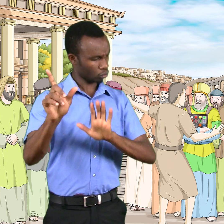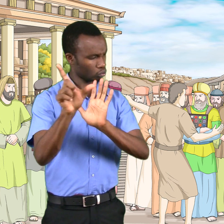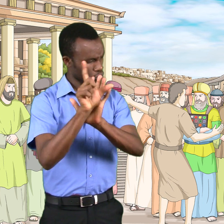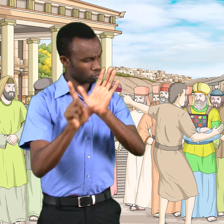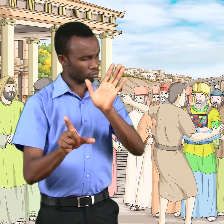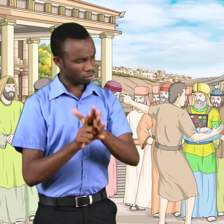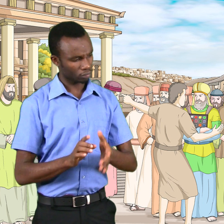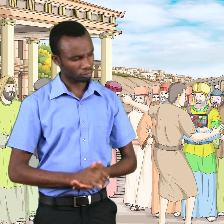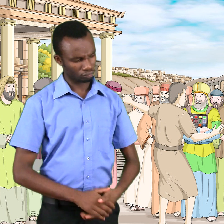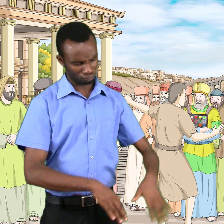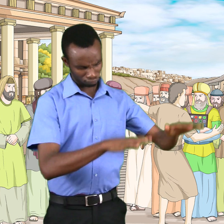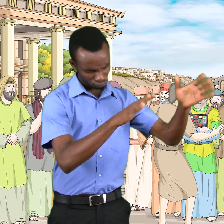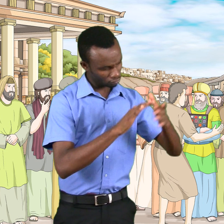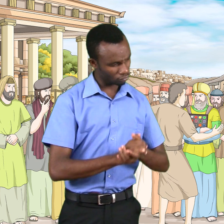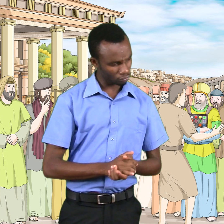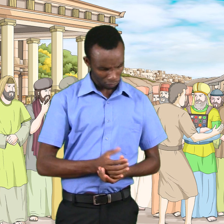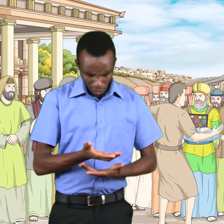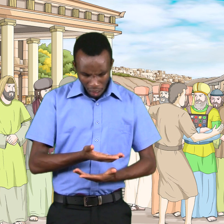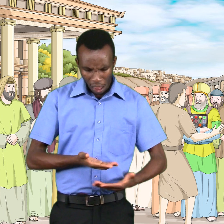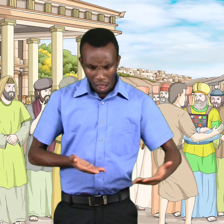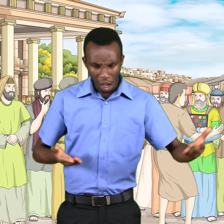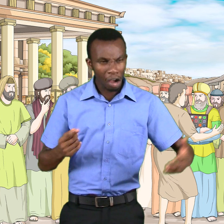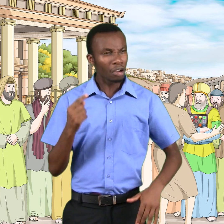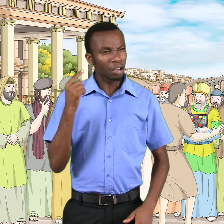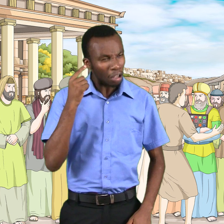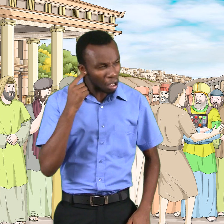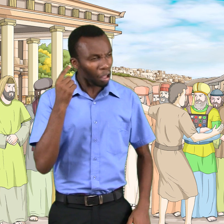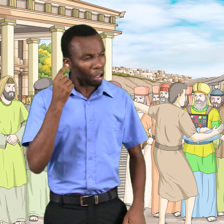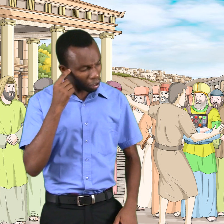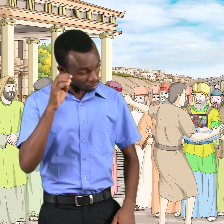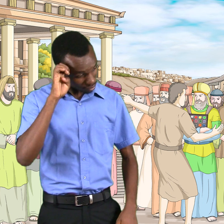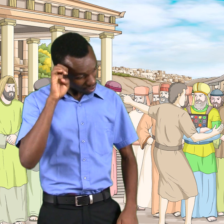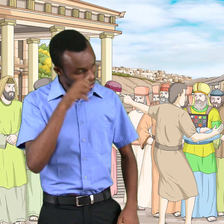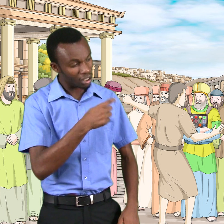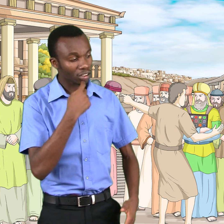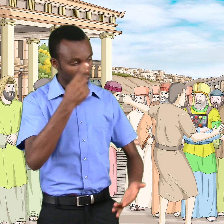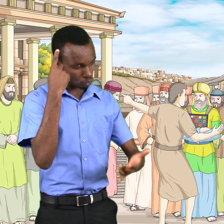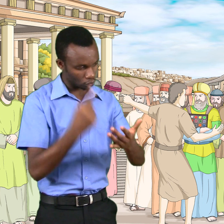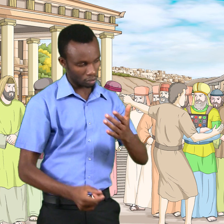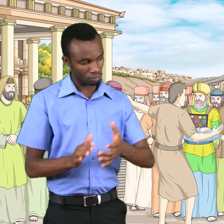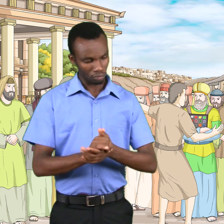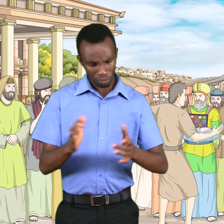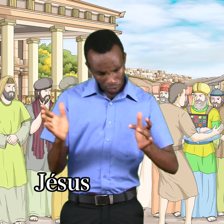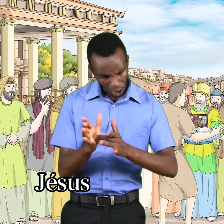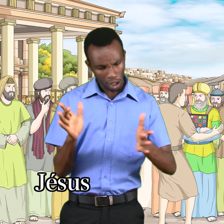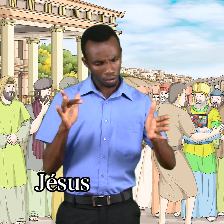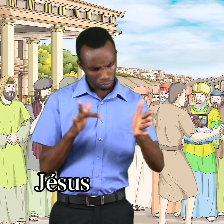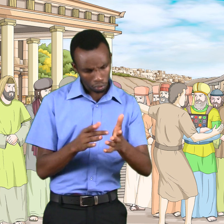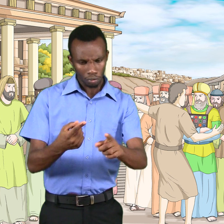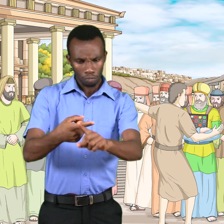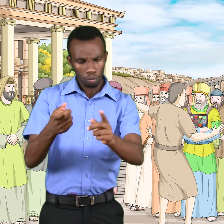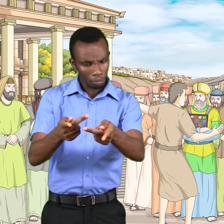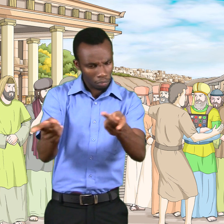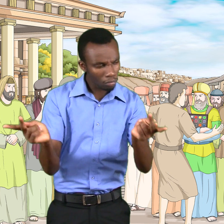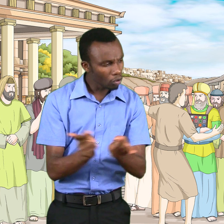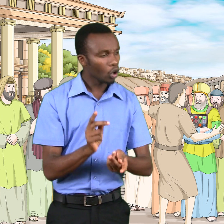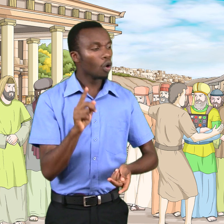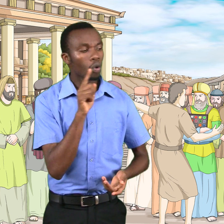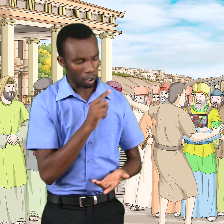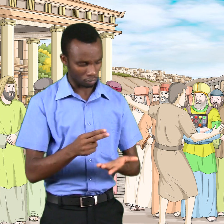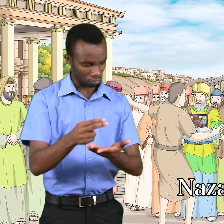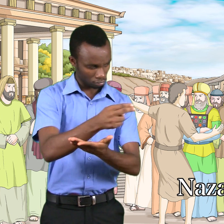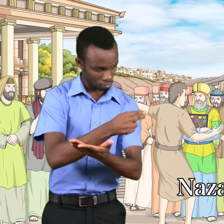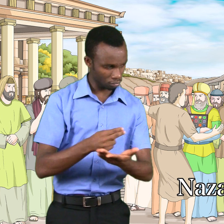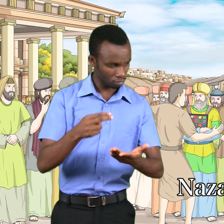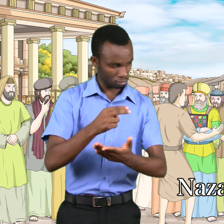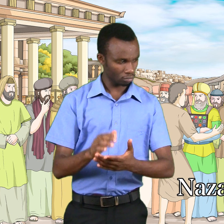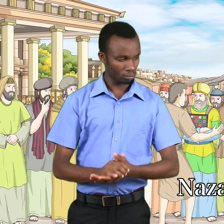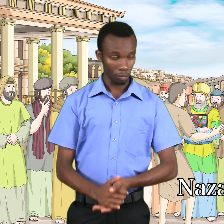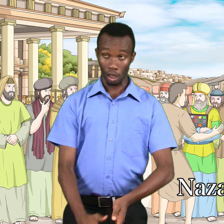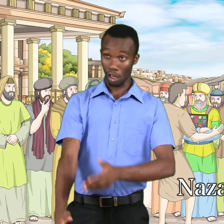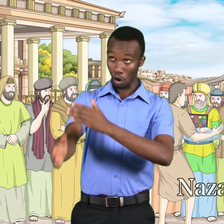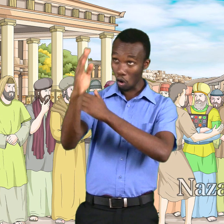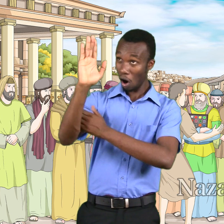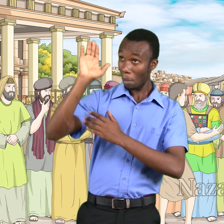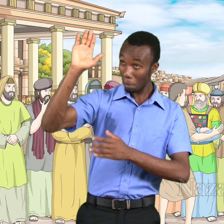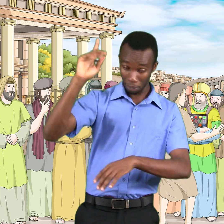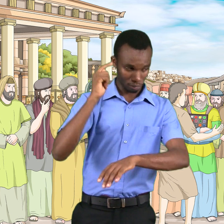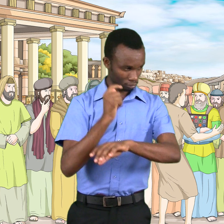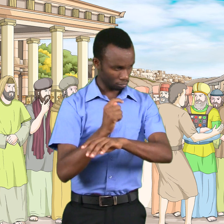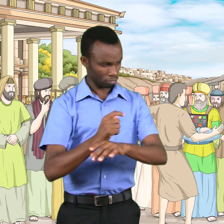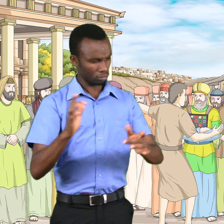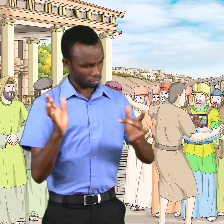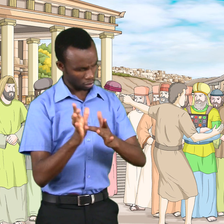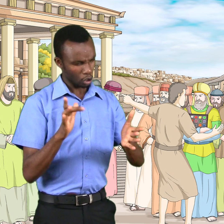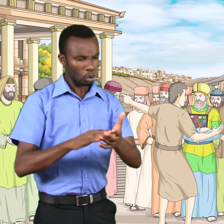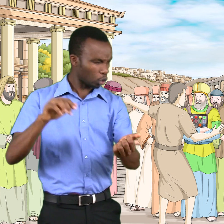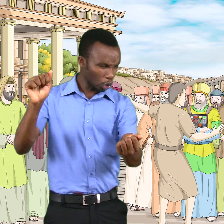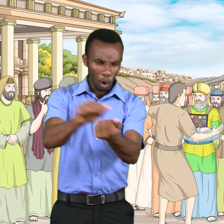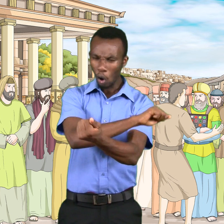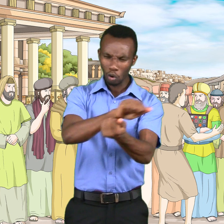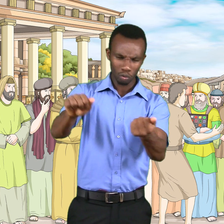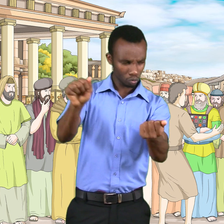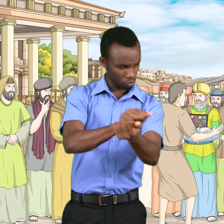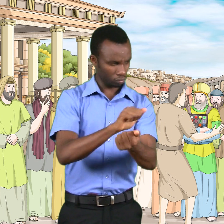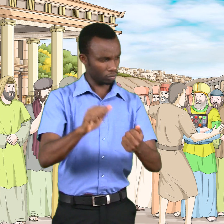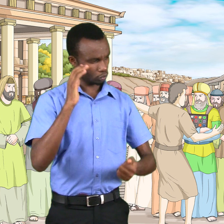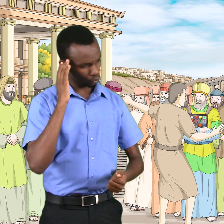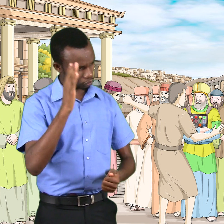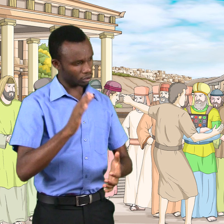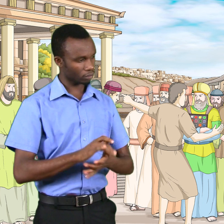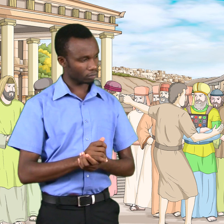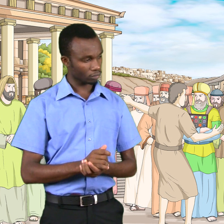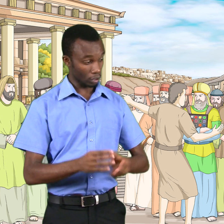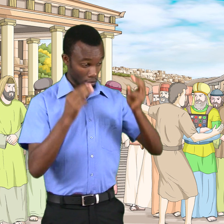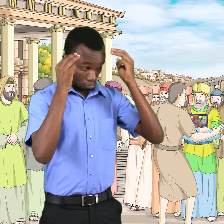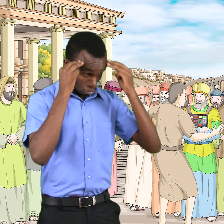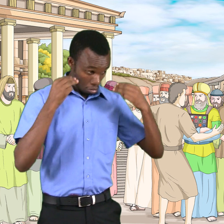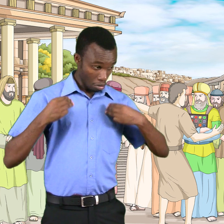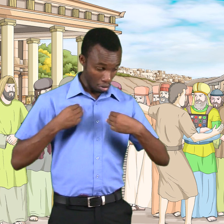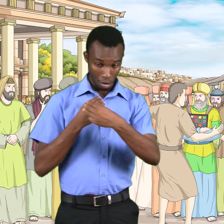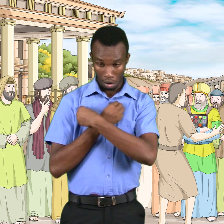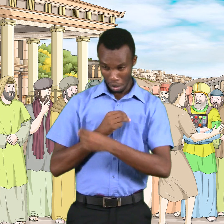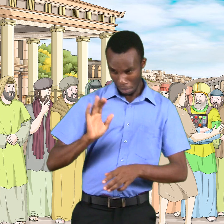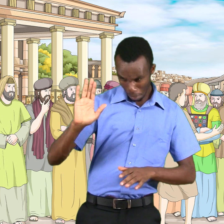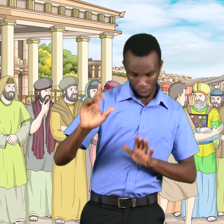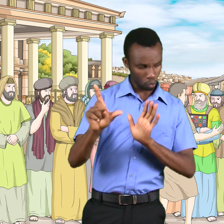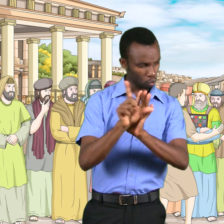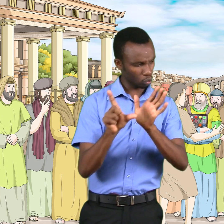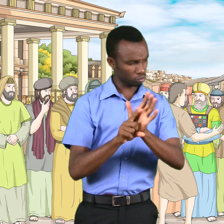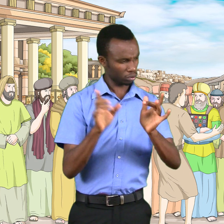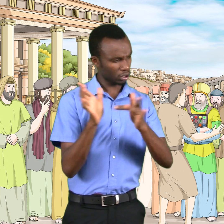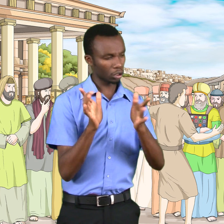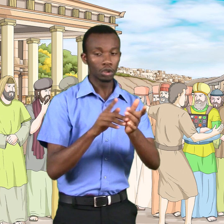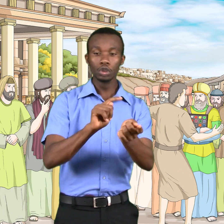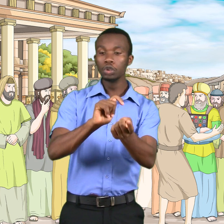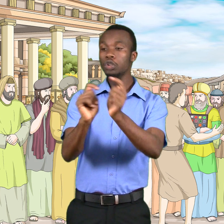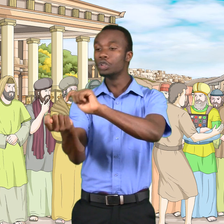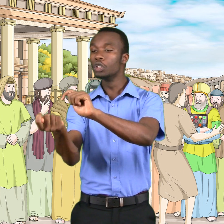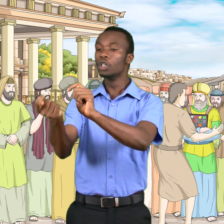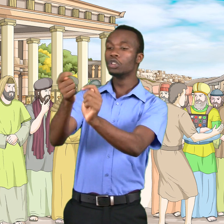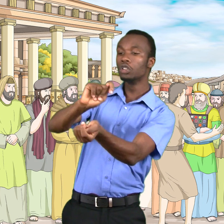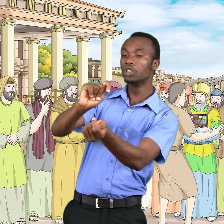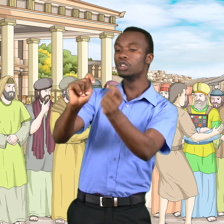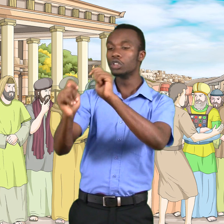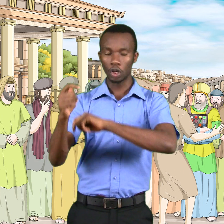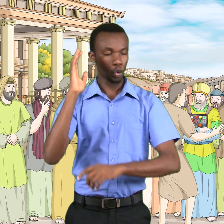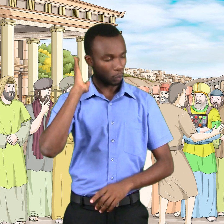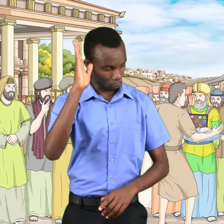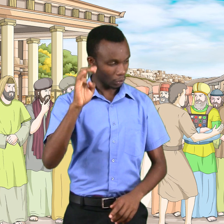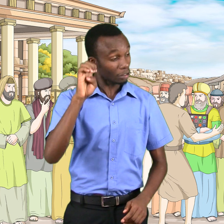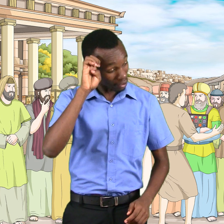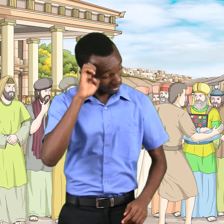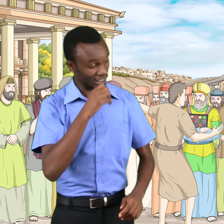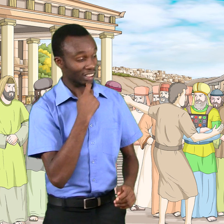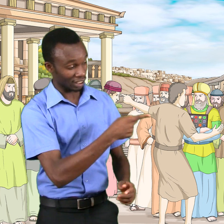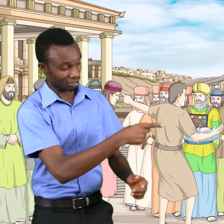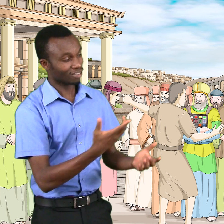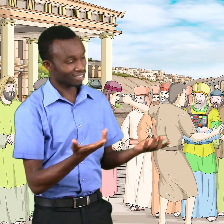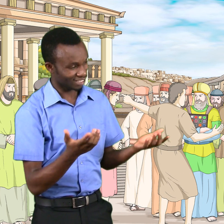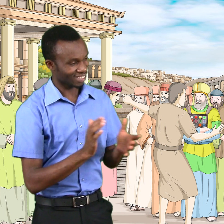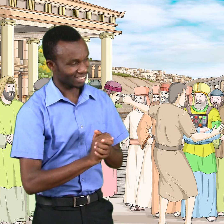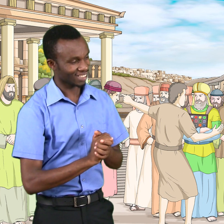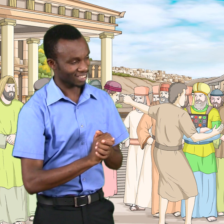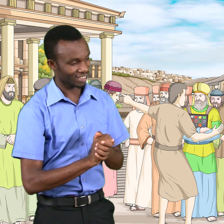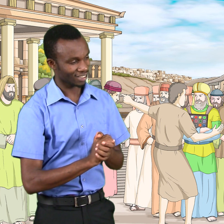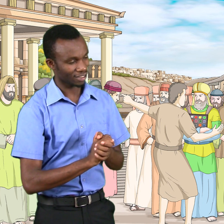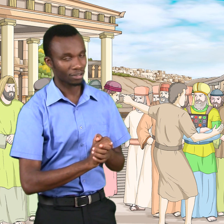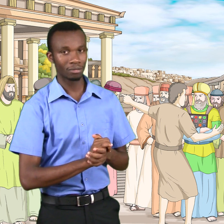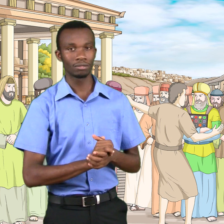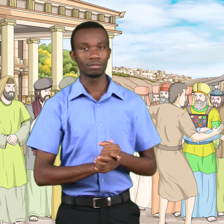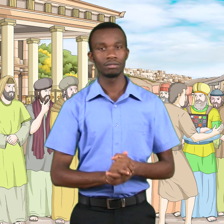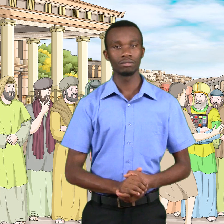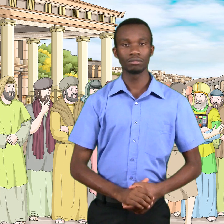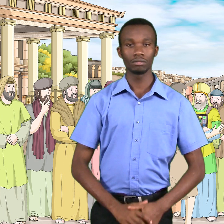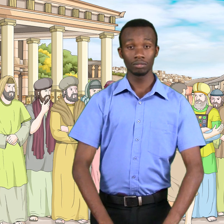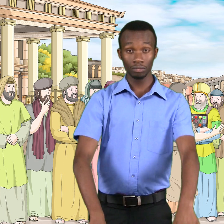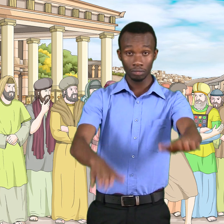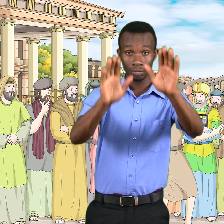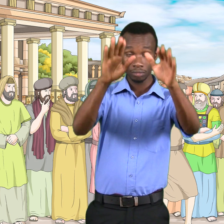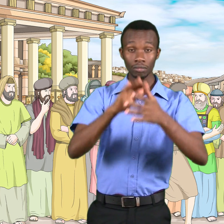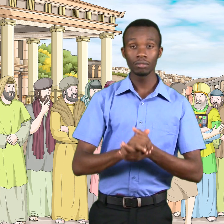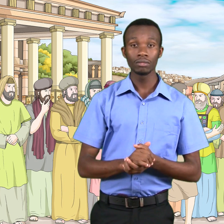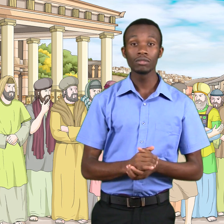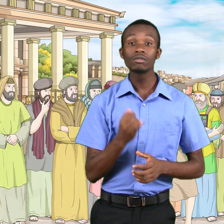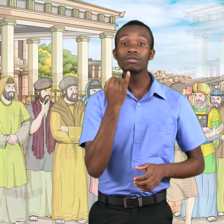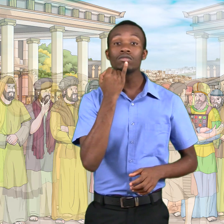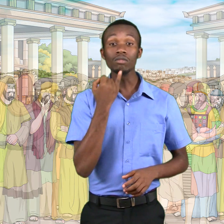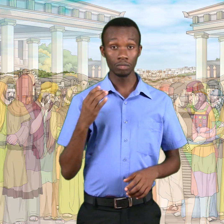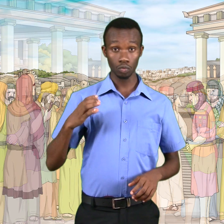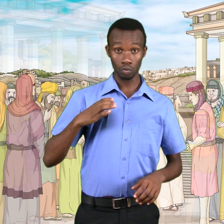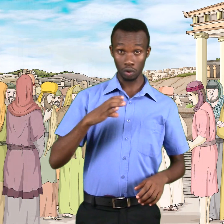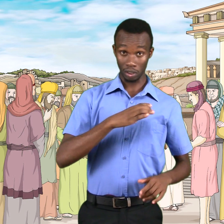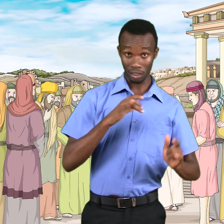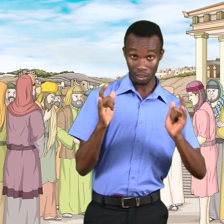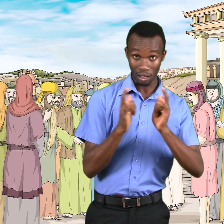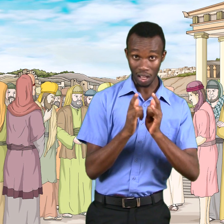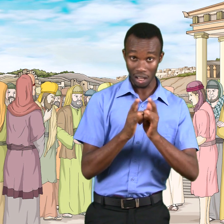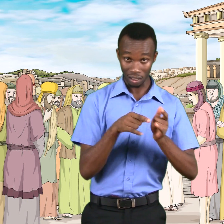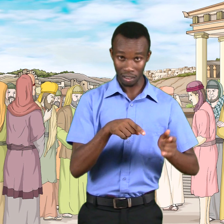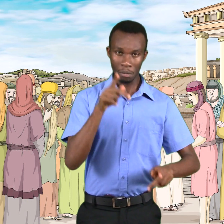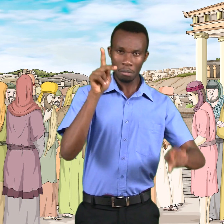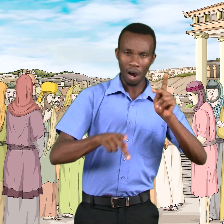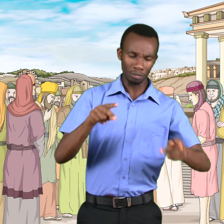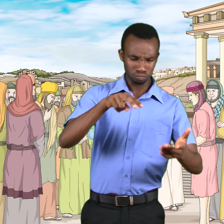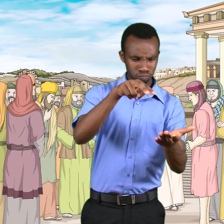For we have heard him say that Jesus of Nazareth will destroy this place and change the customs that Moses handed down to us.”